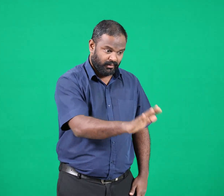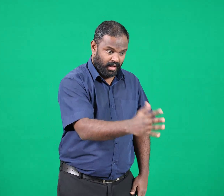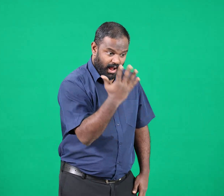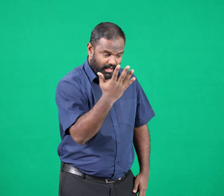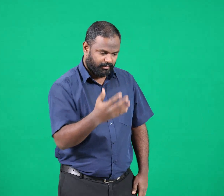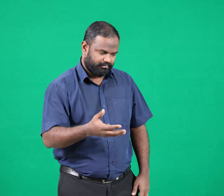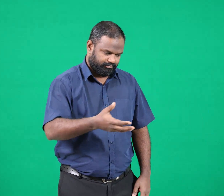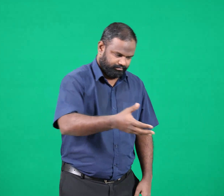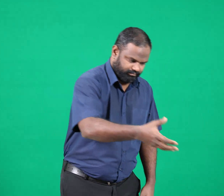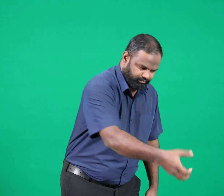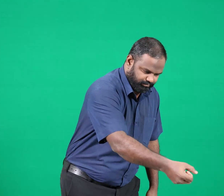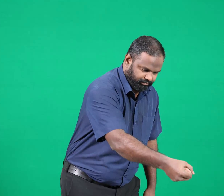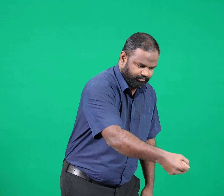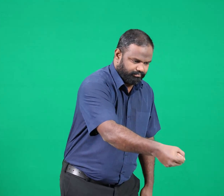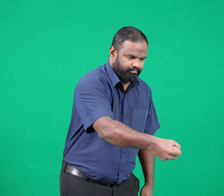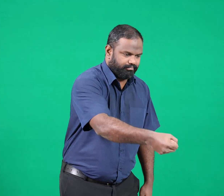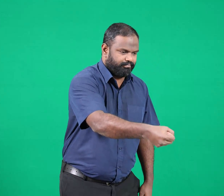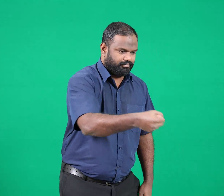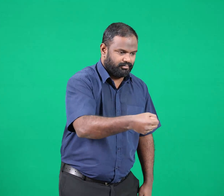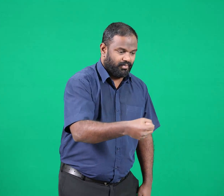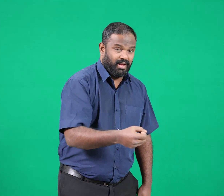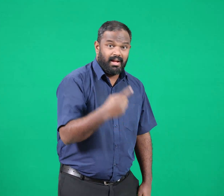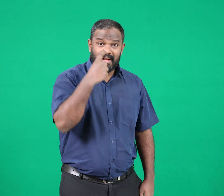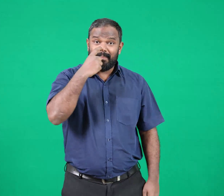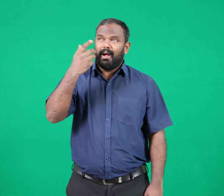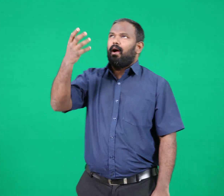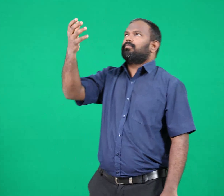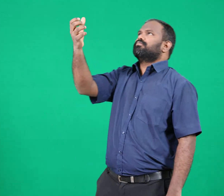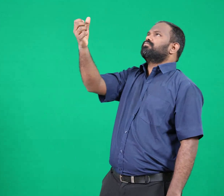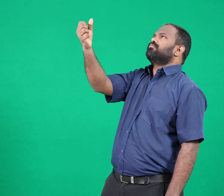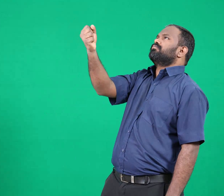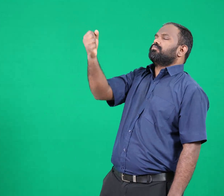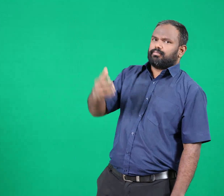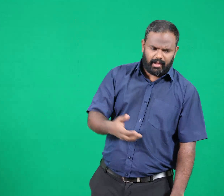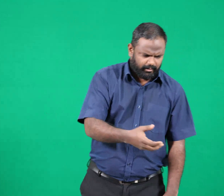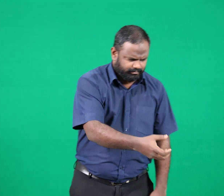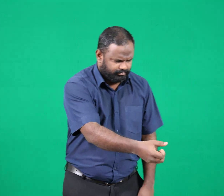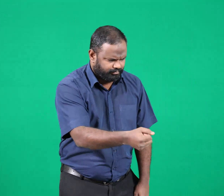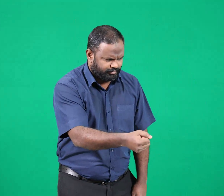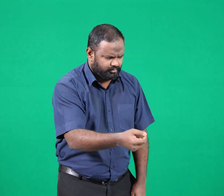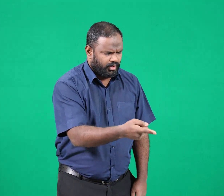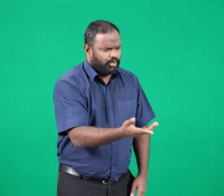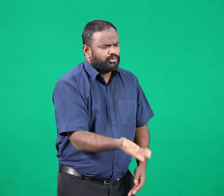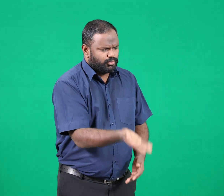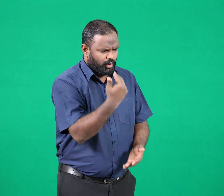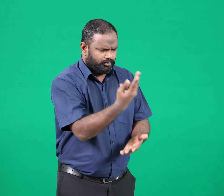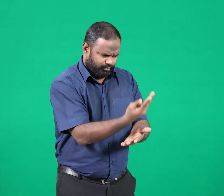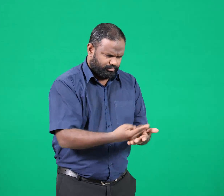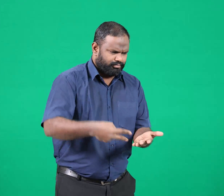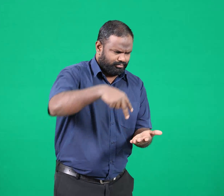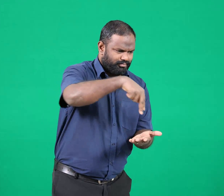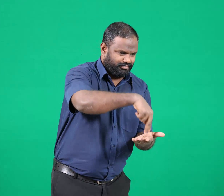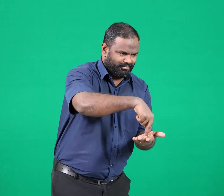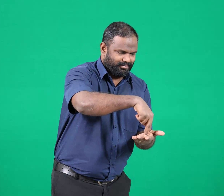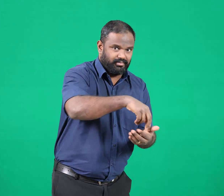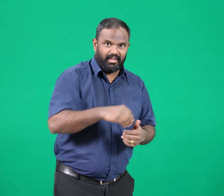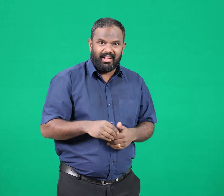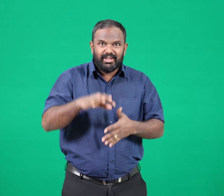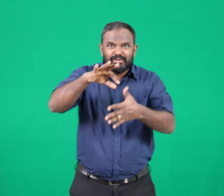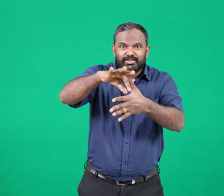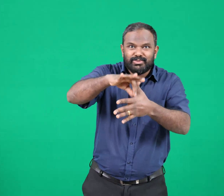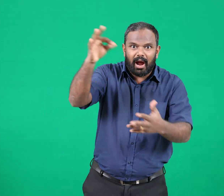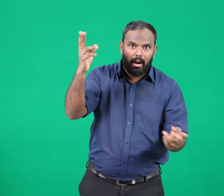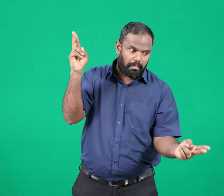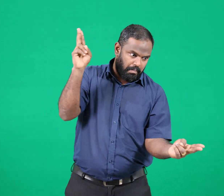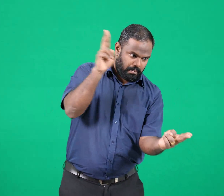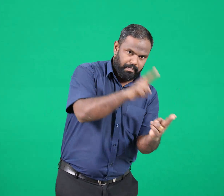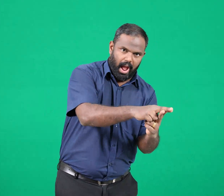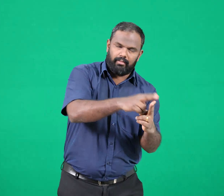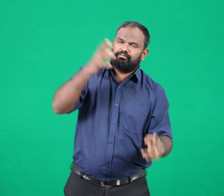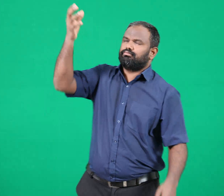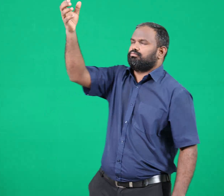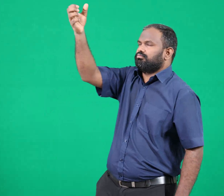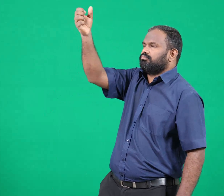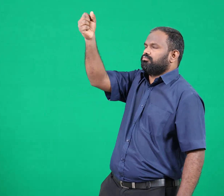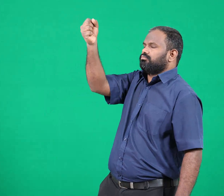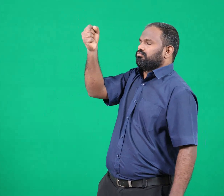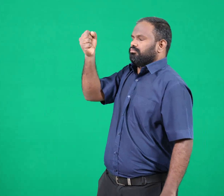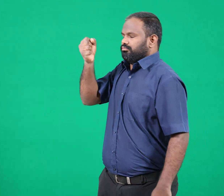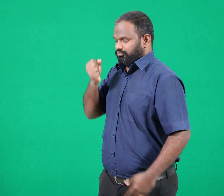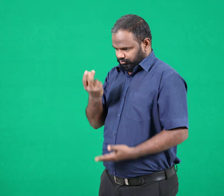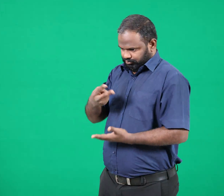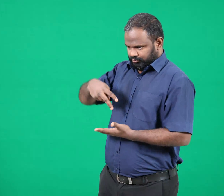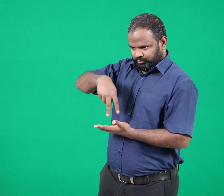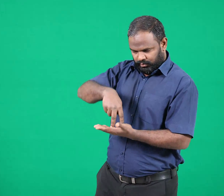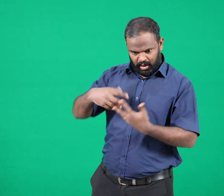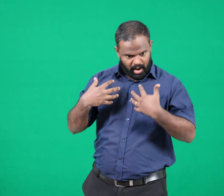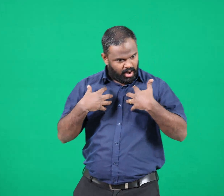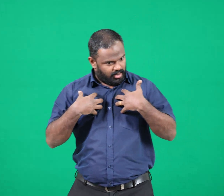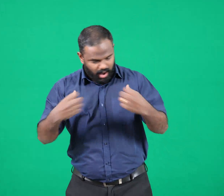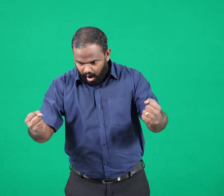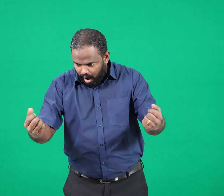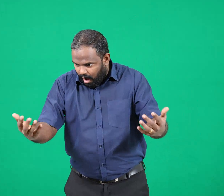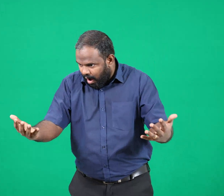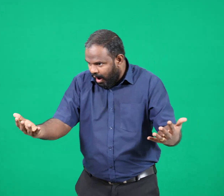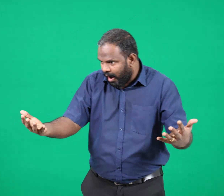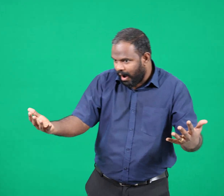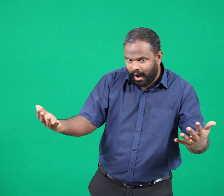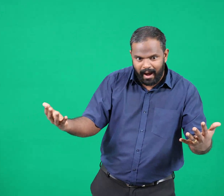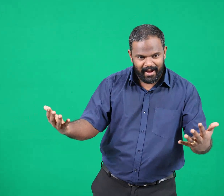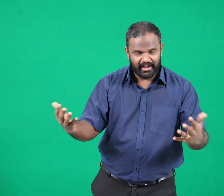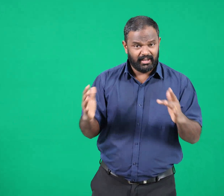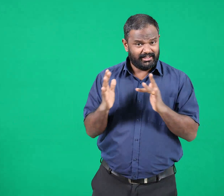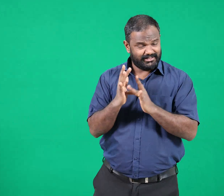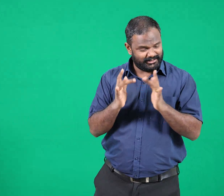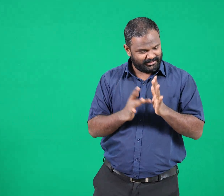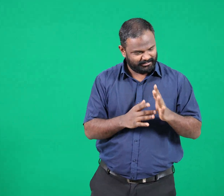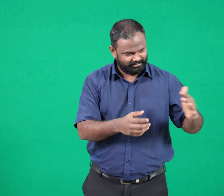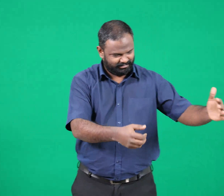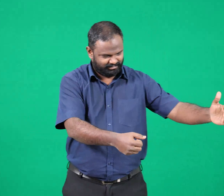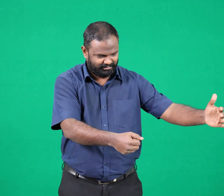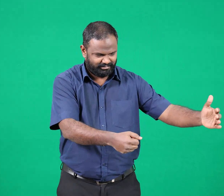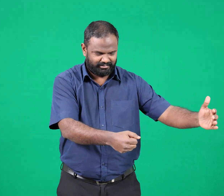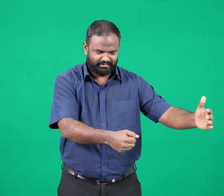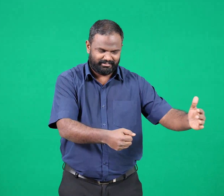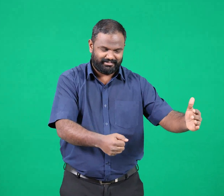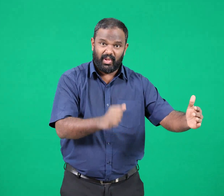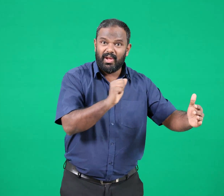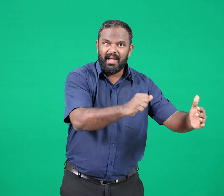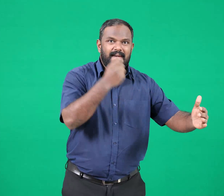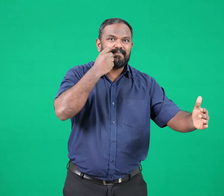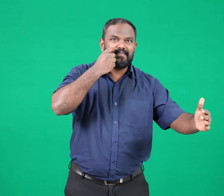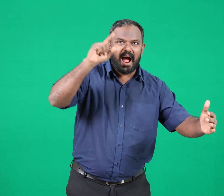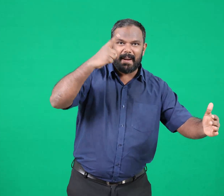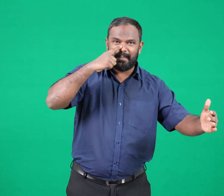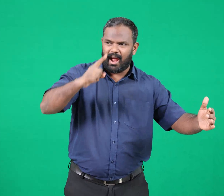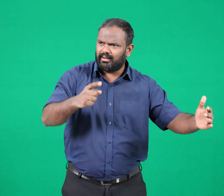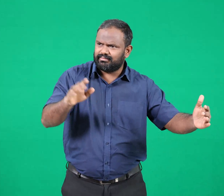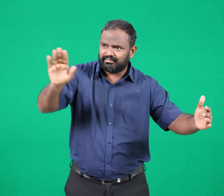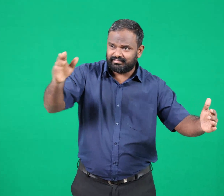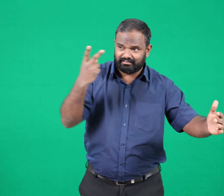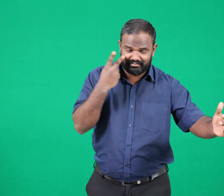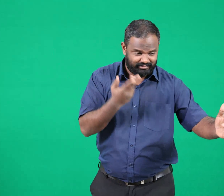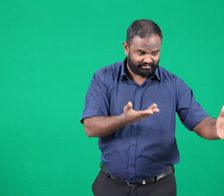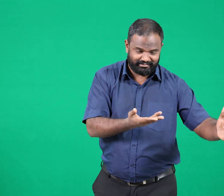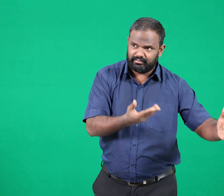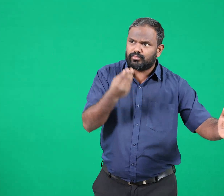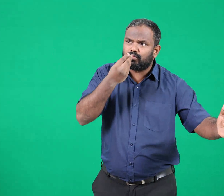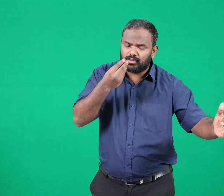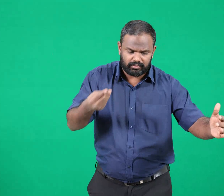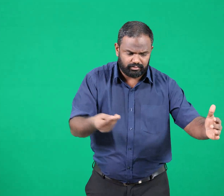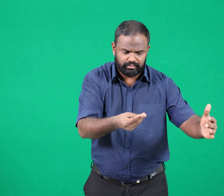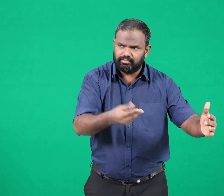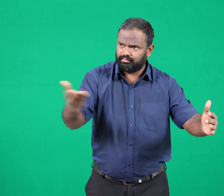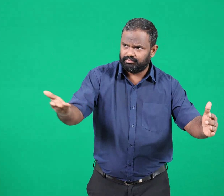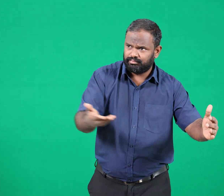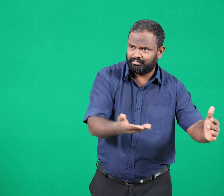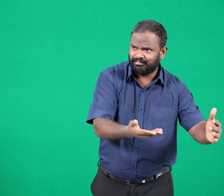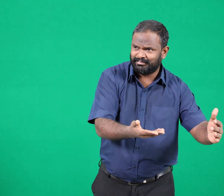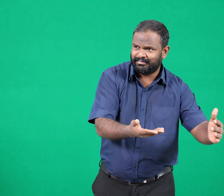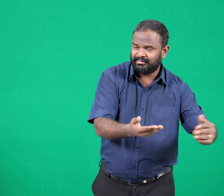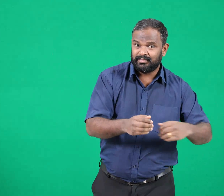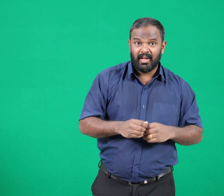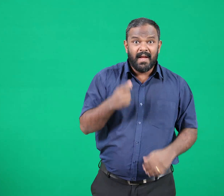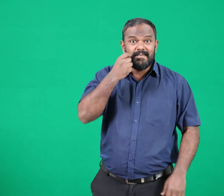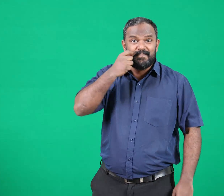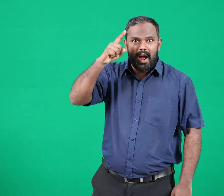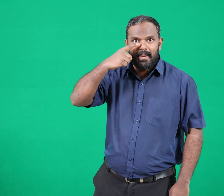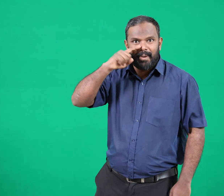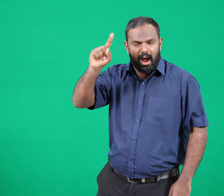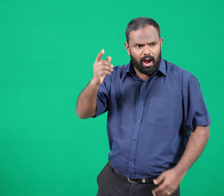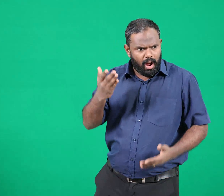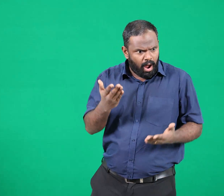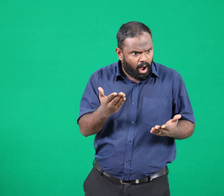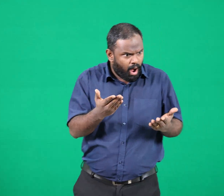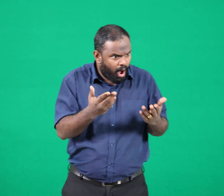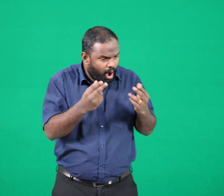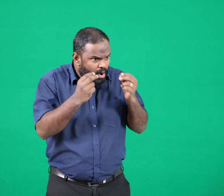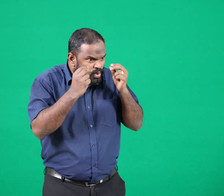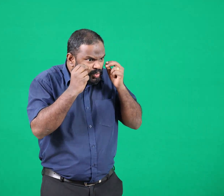Her spirit returned, and at once she got up. And He directed that she be given something to eat.